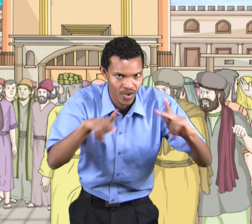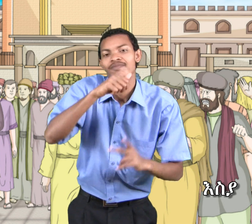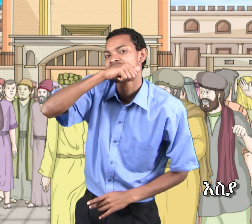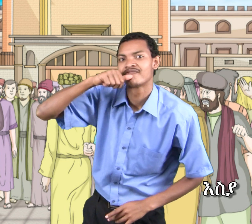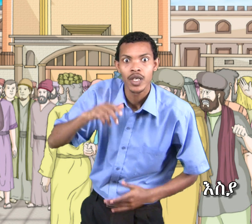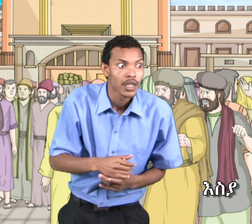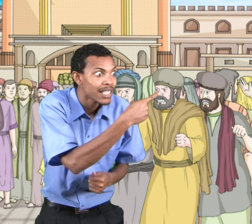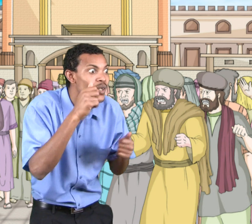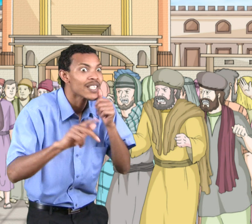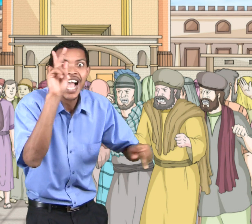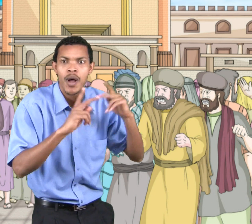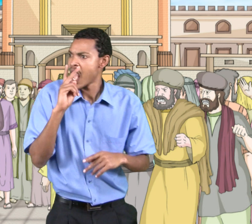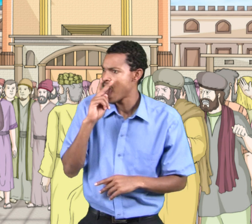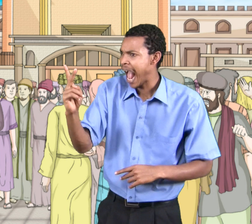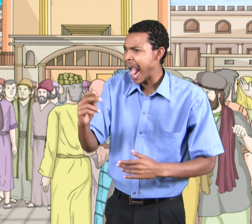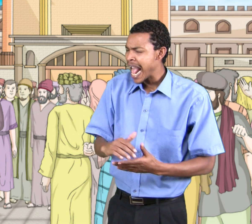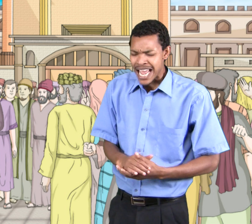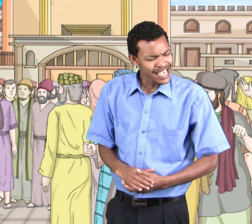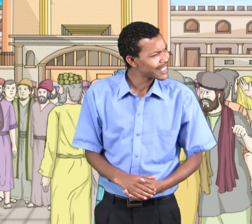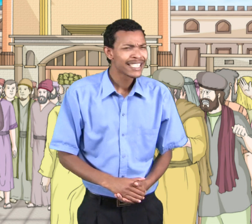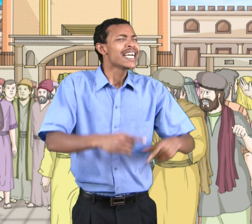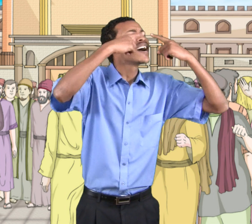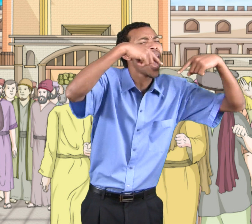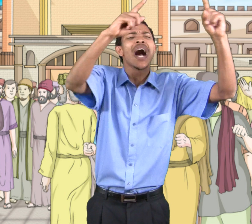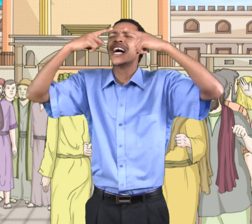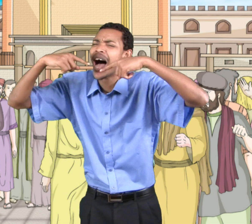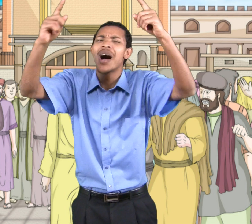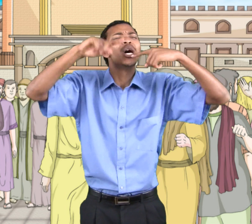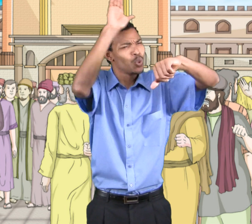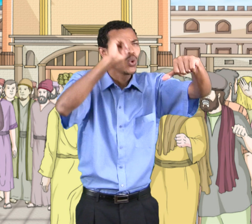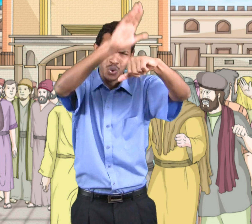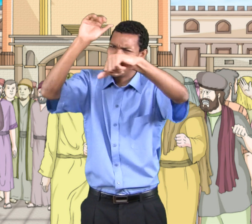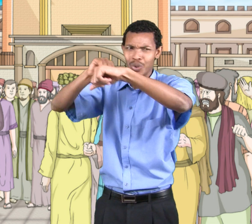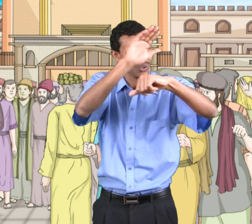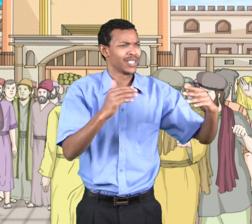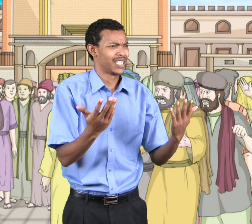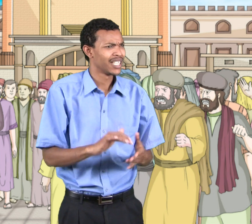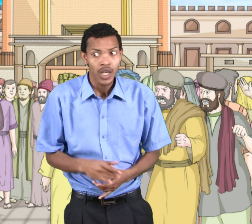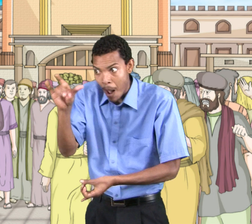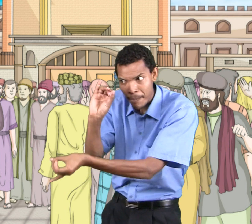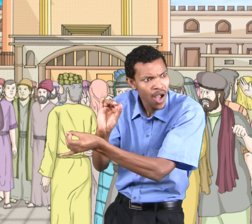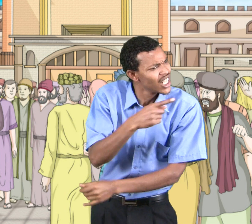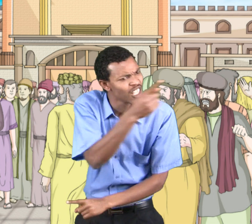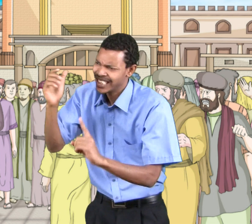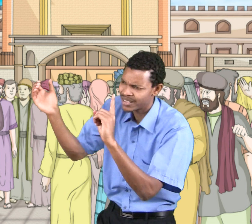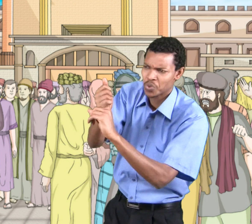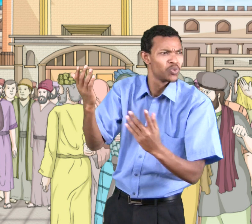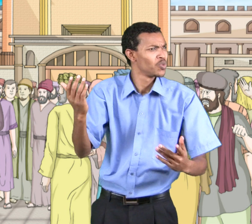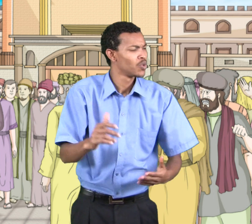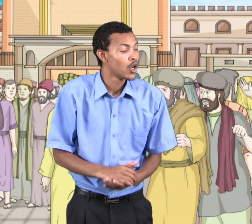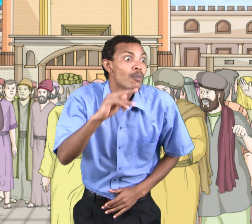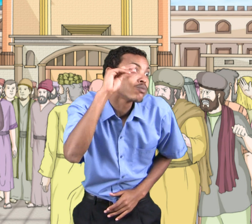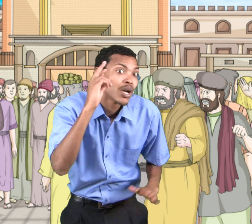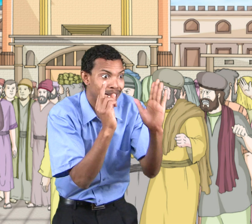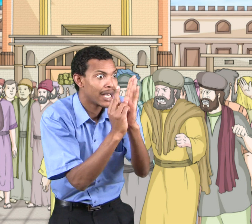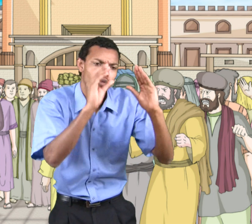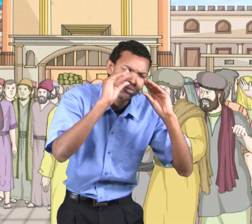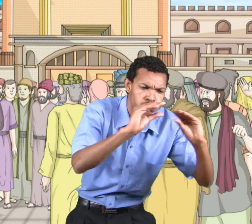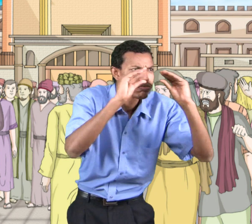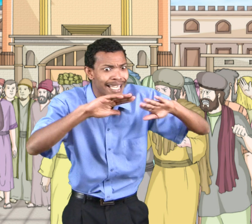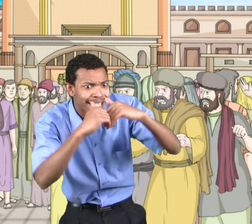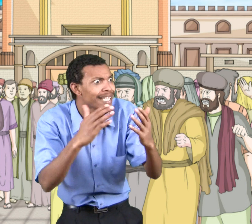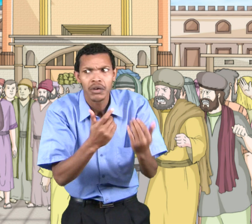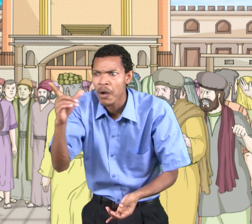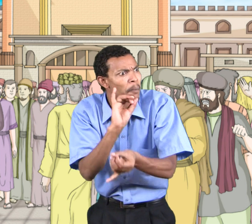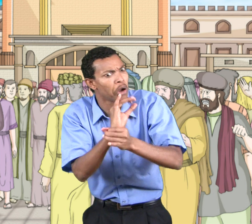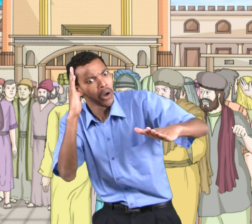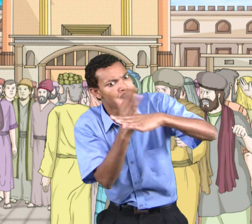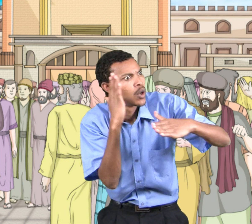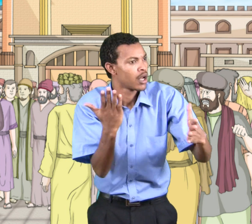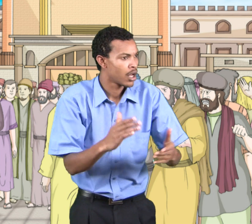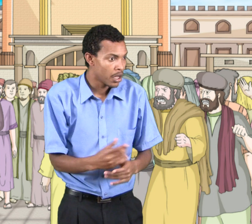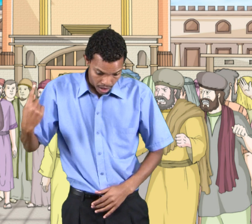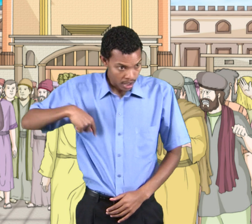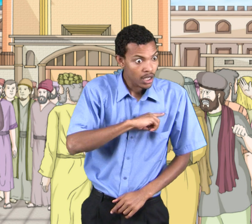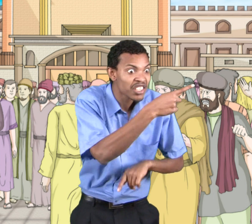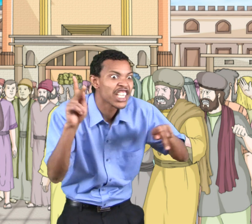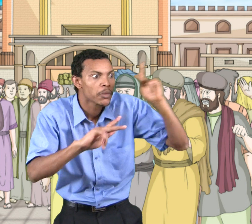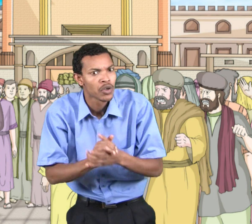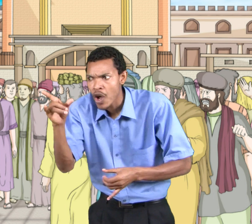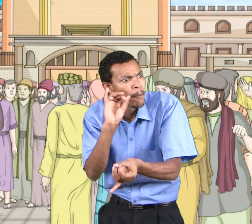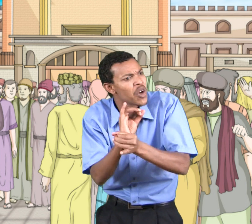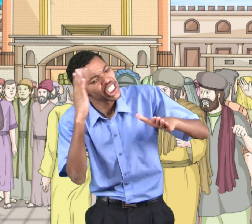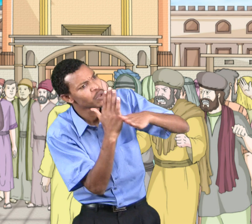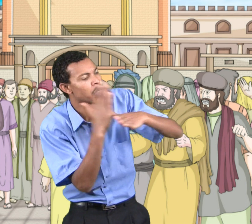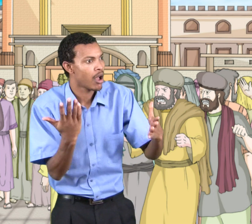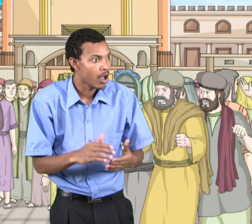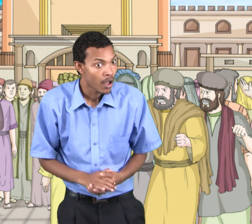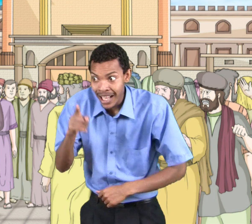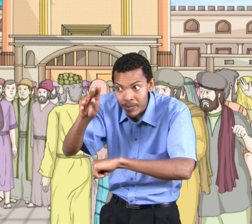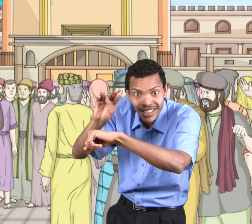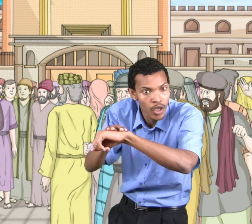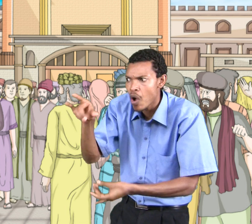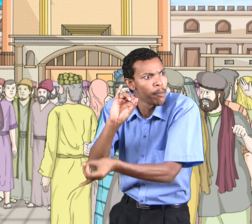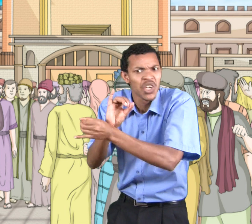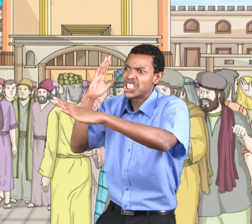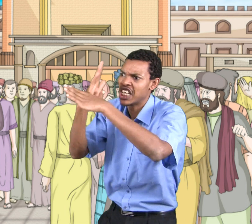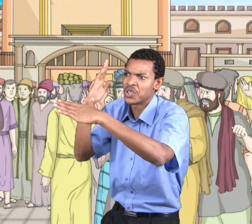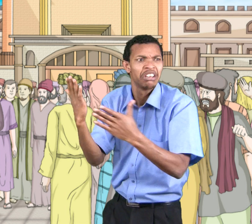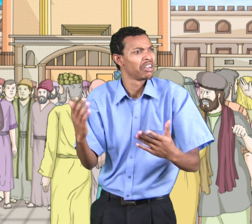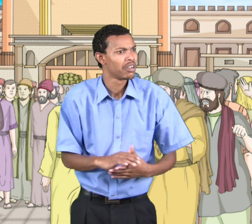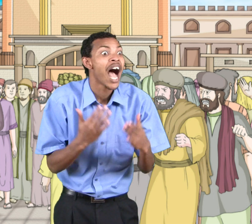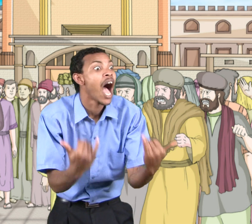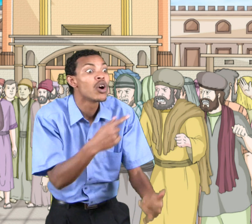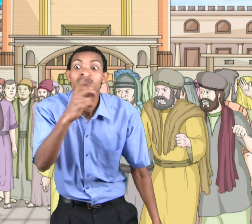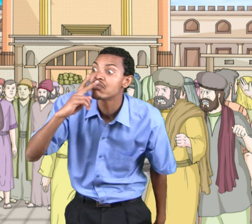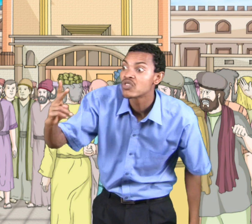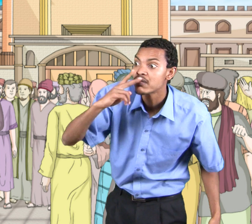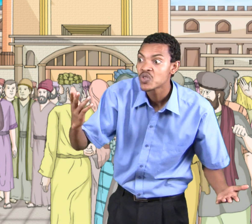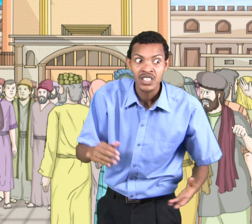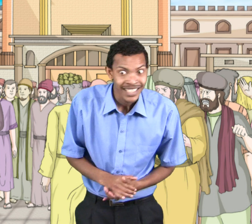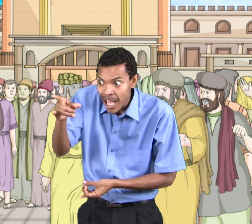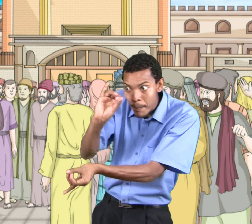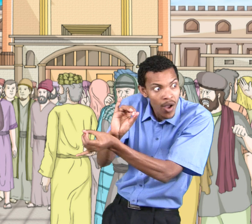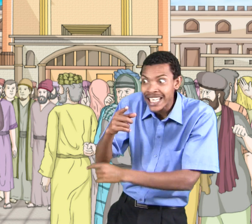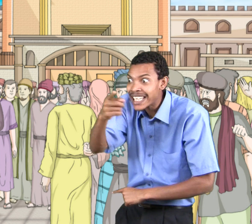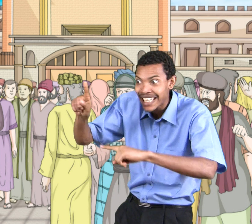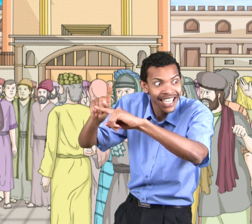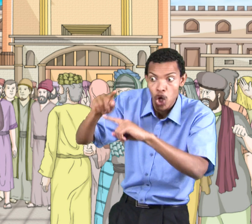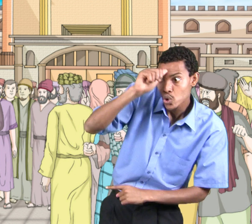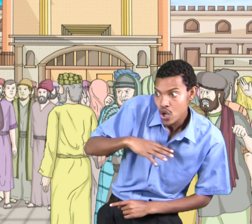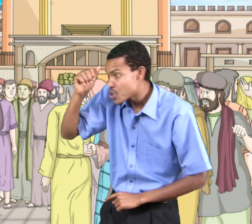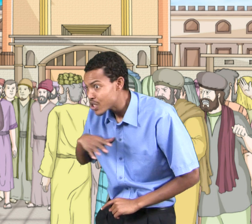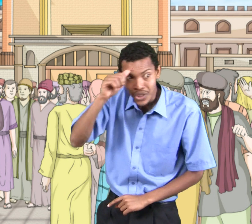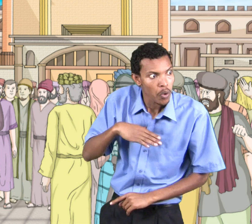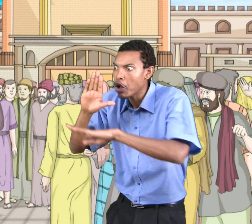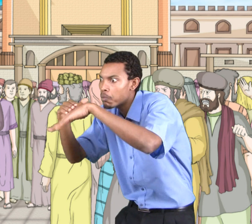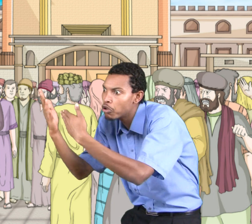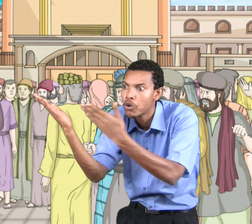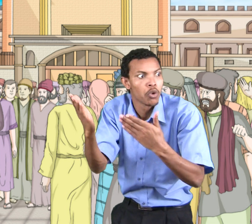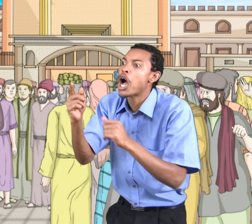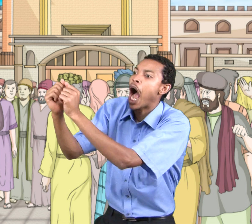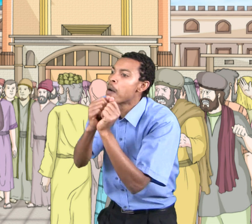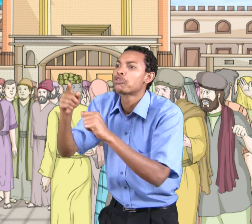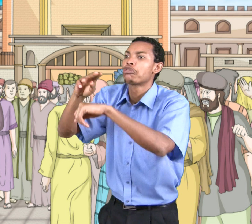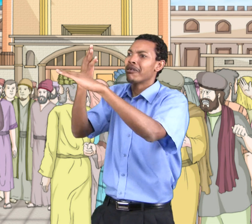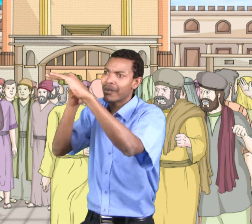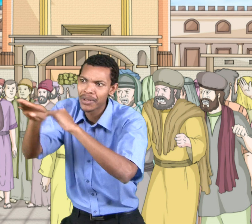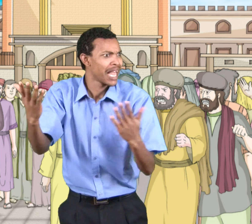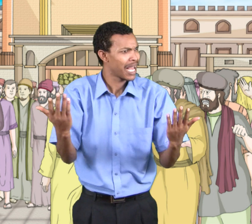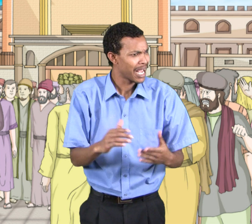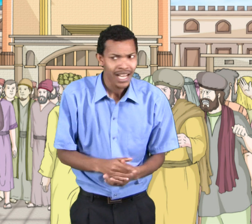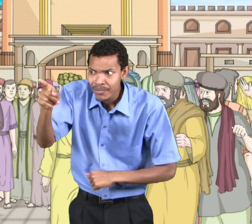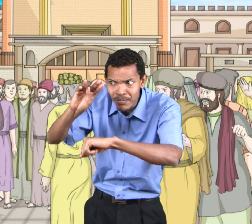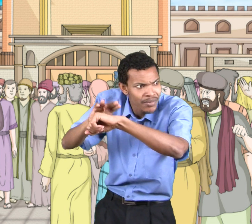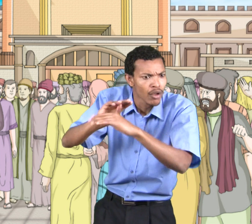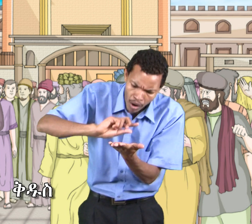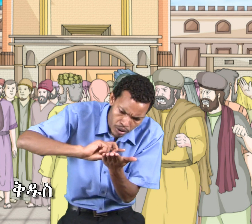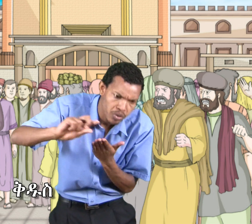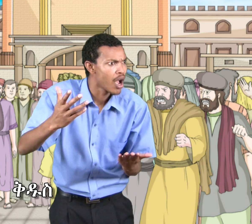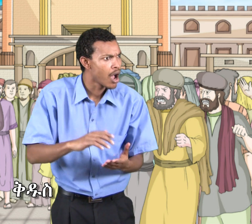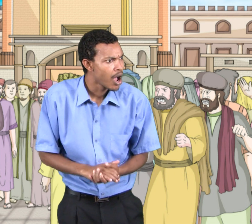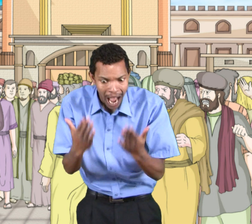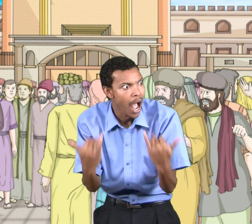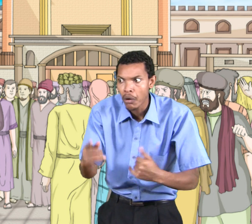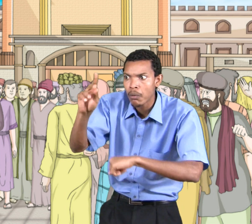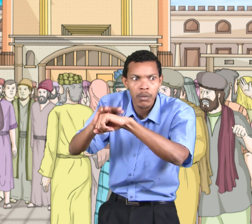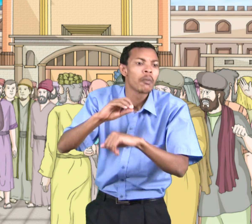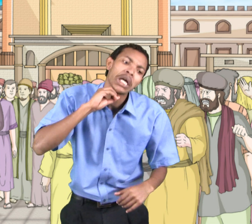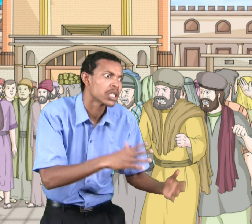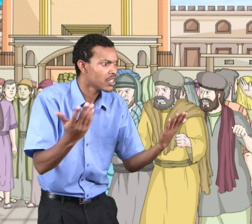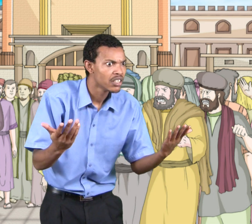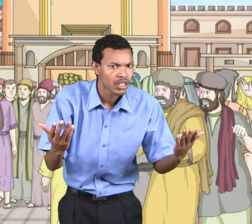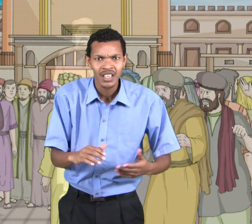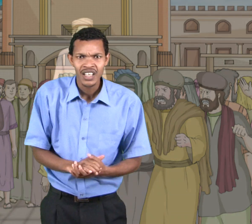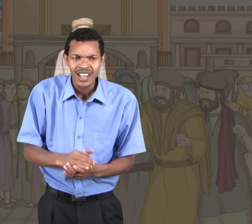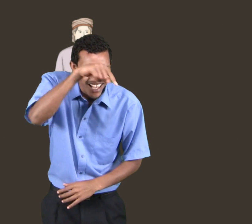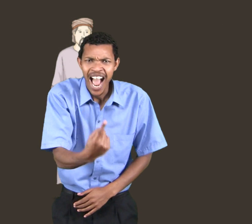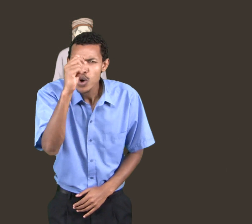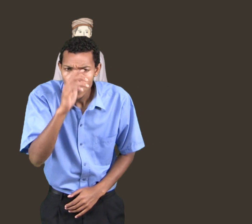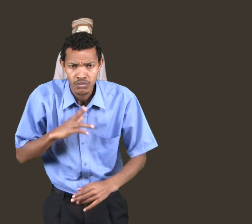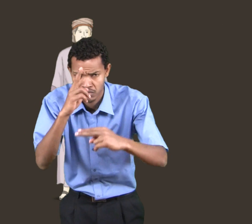This is the man who teaches everywhere against our people and against our law and against this place. Furthermore, he has brought Greeks into the temple and defiled this holy place.”